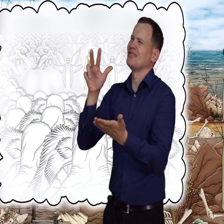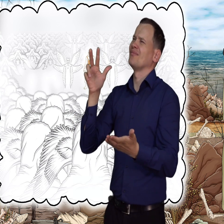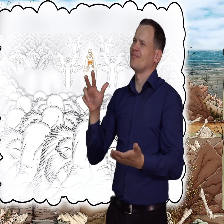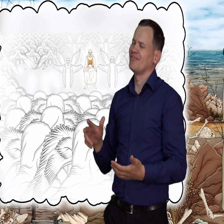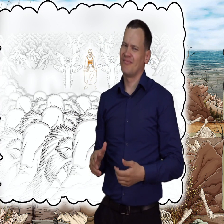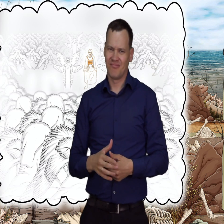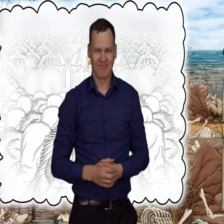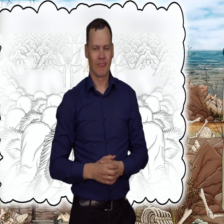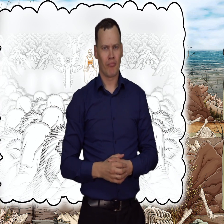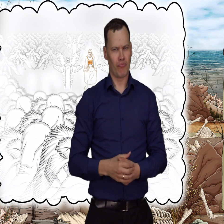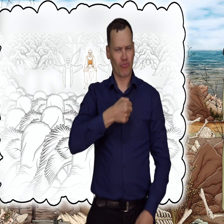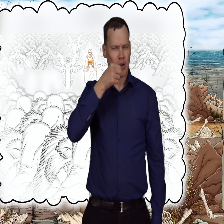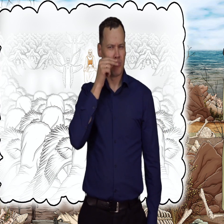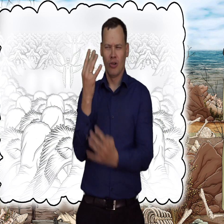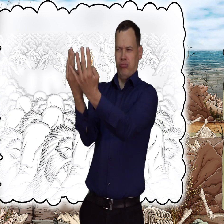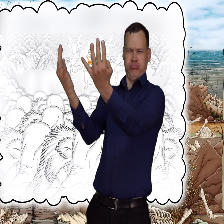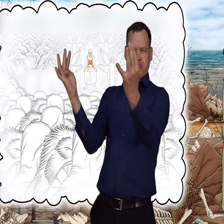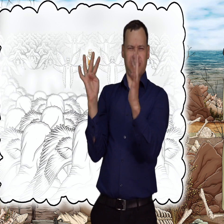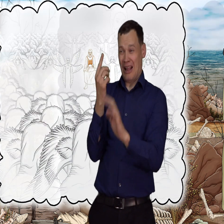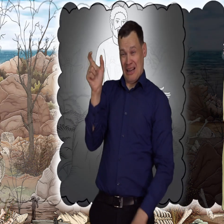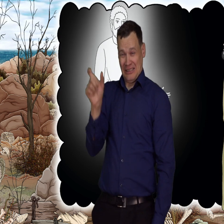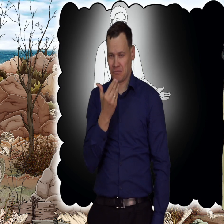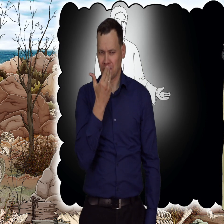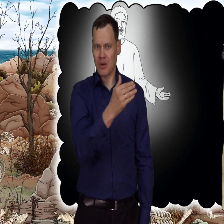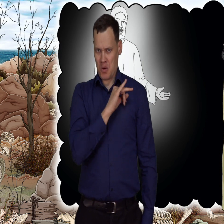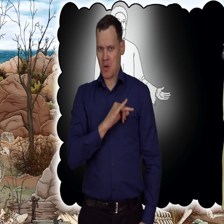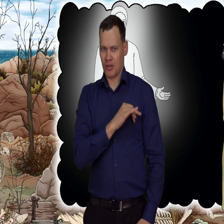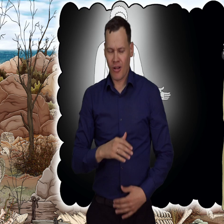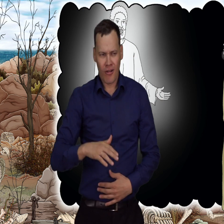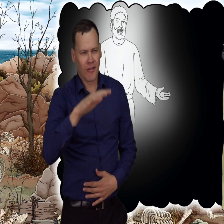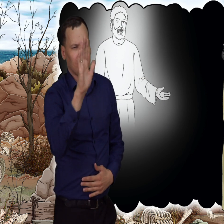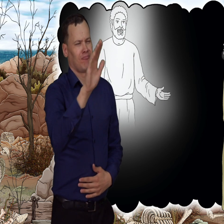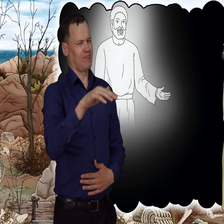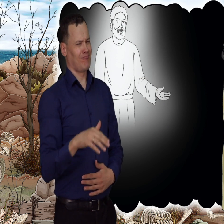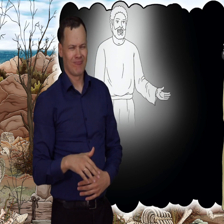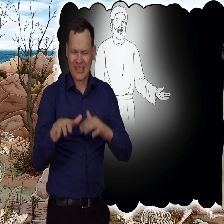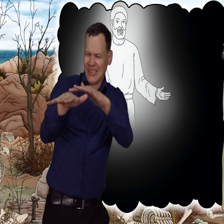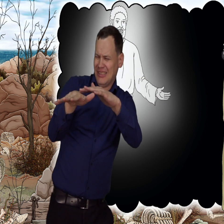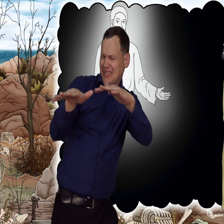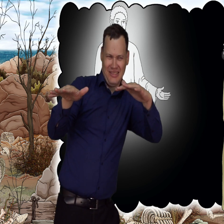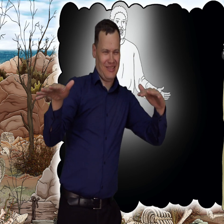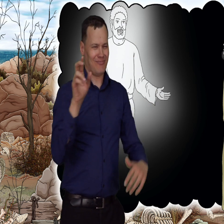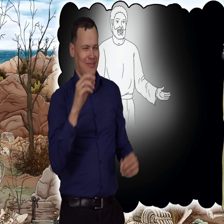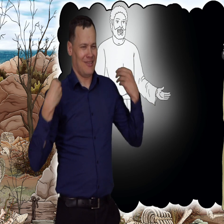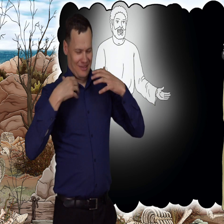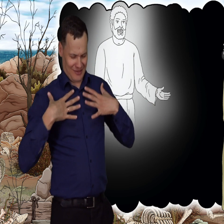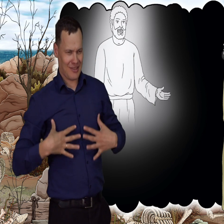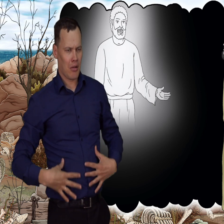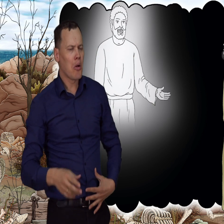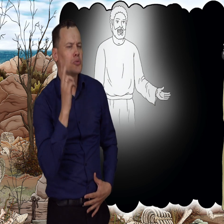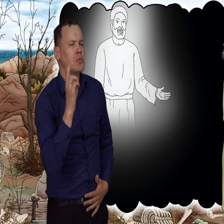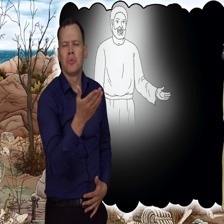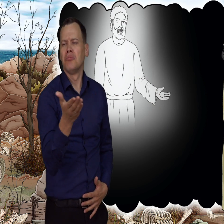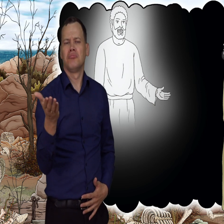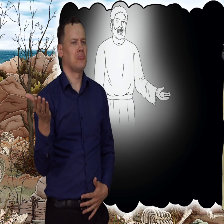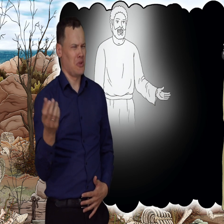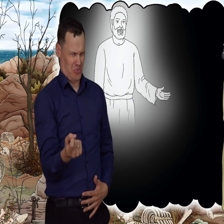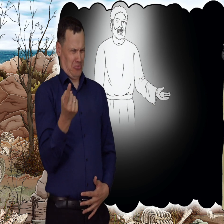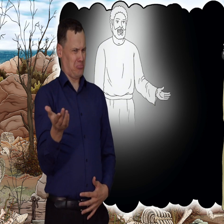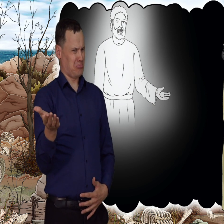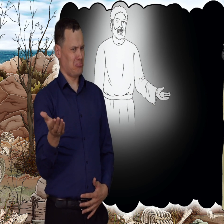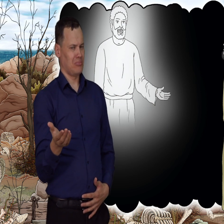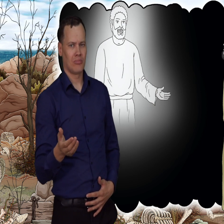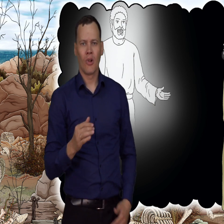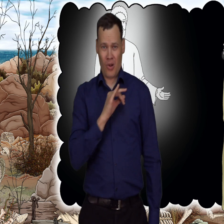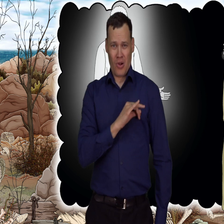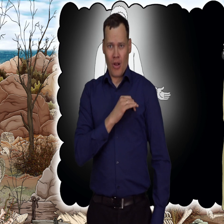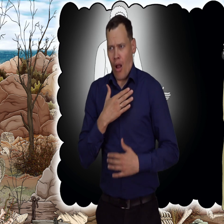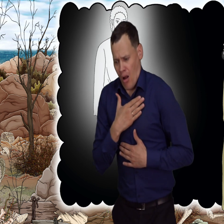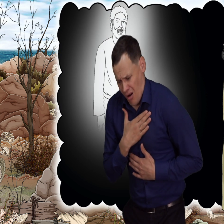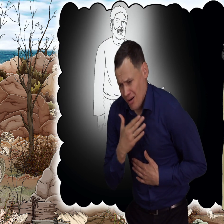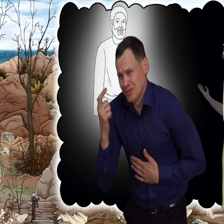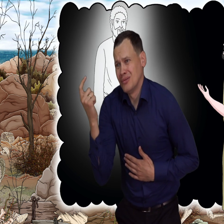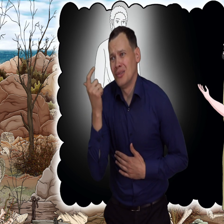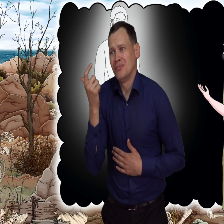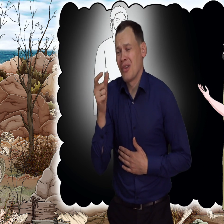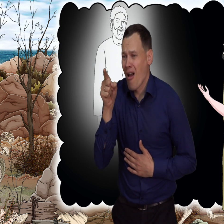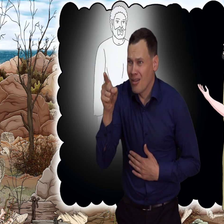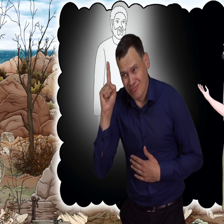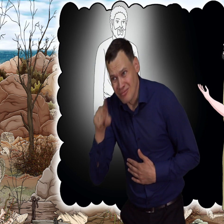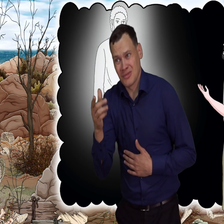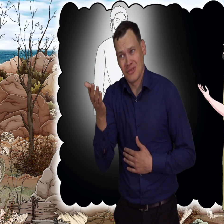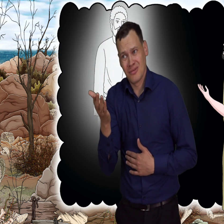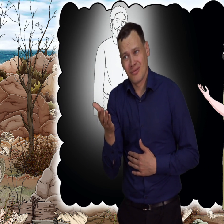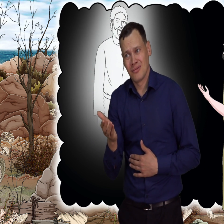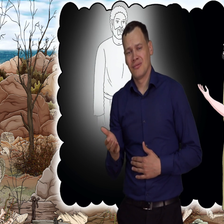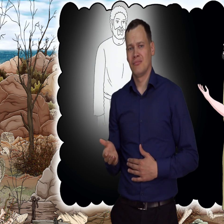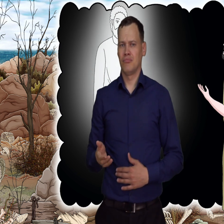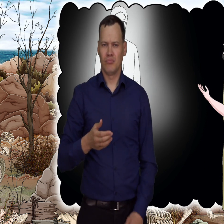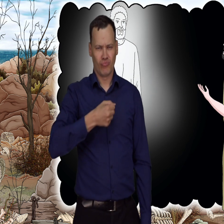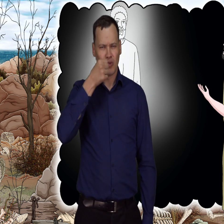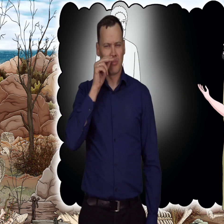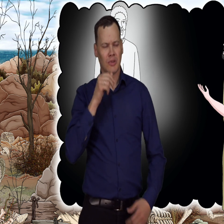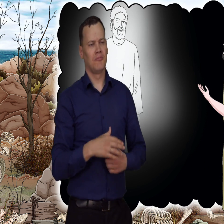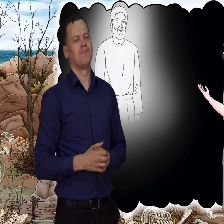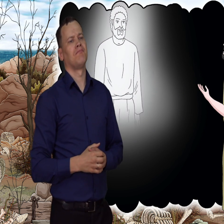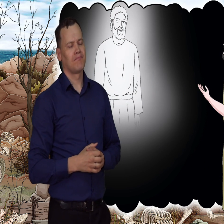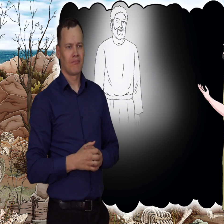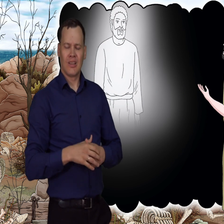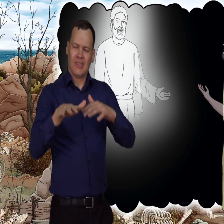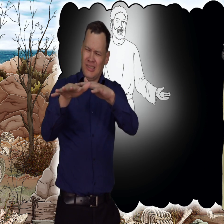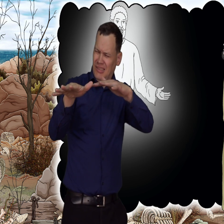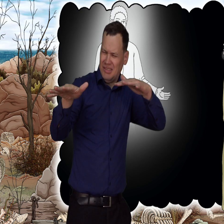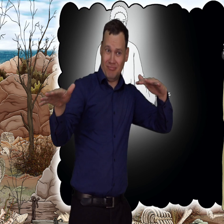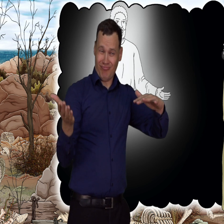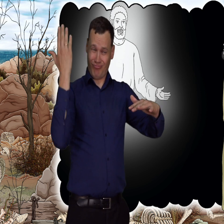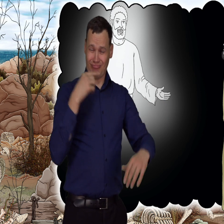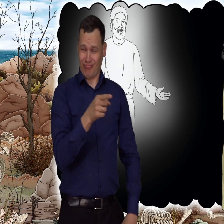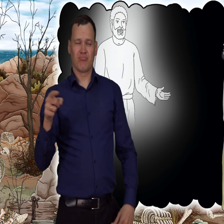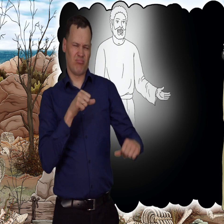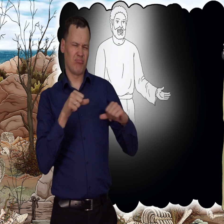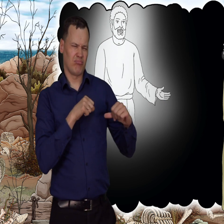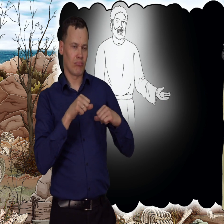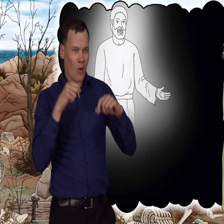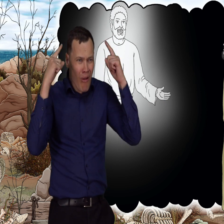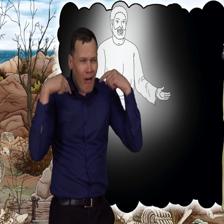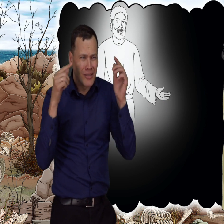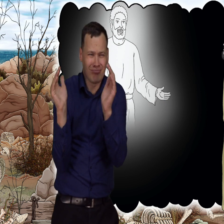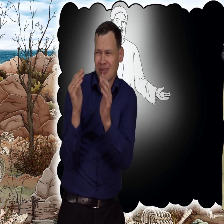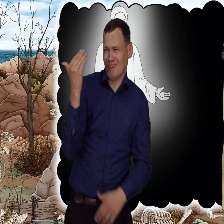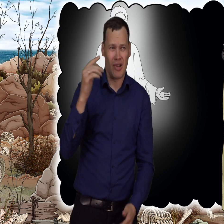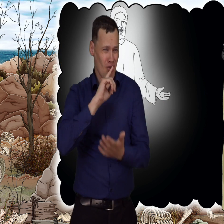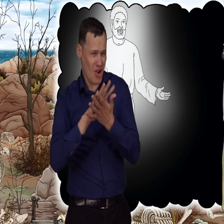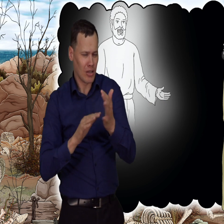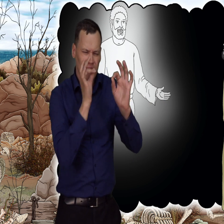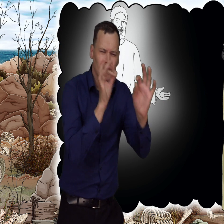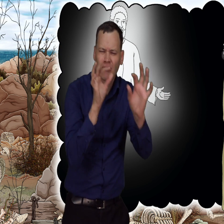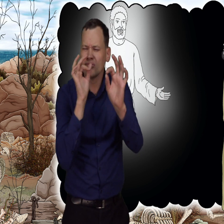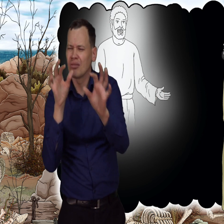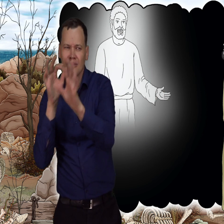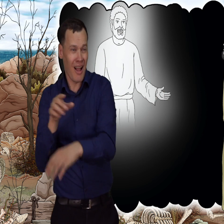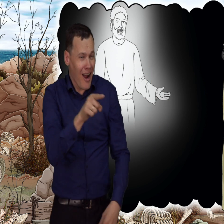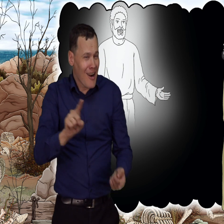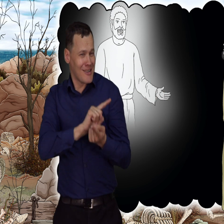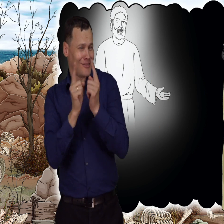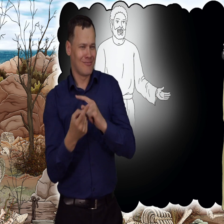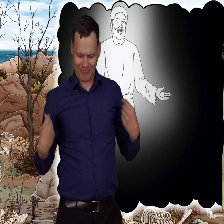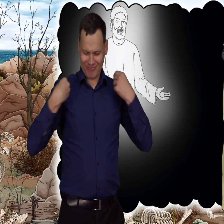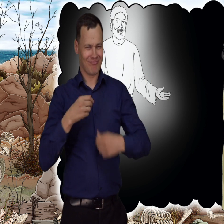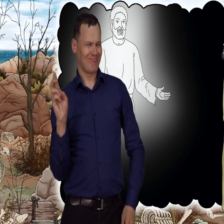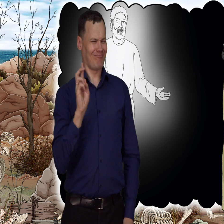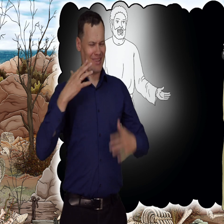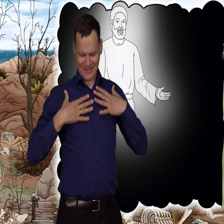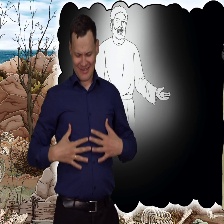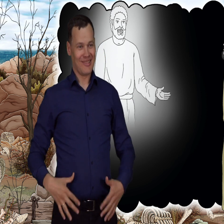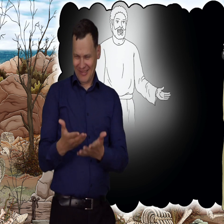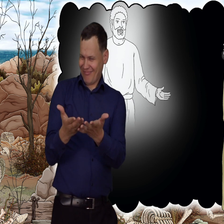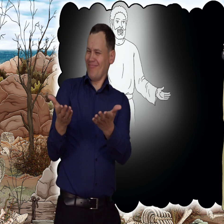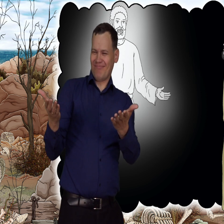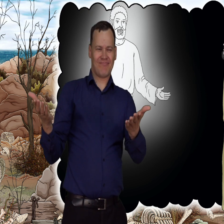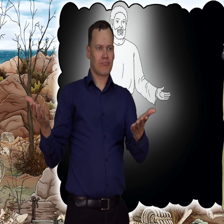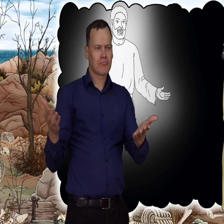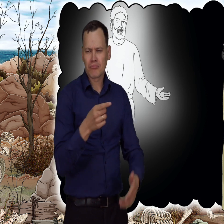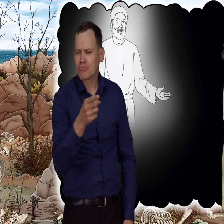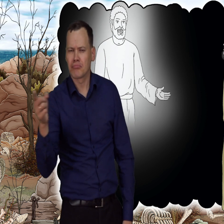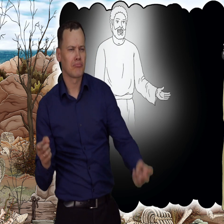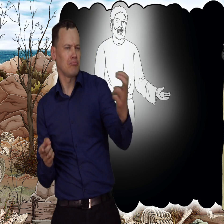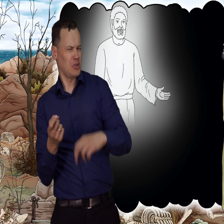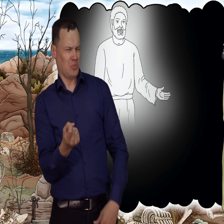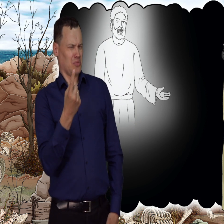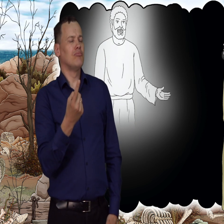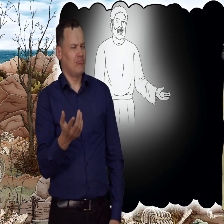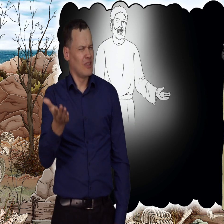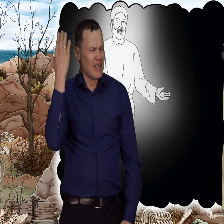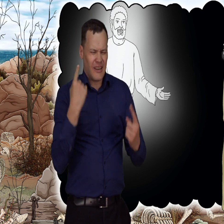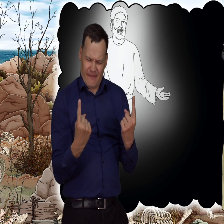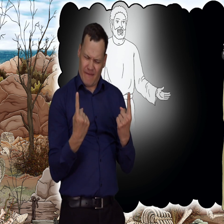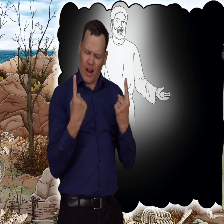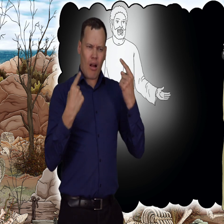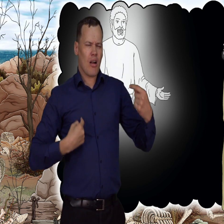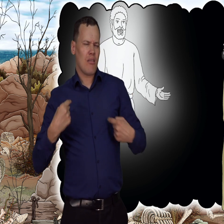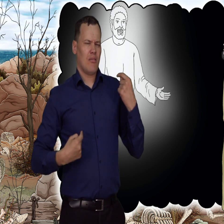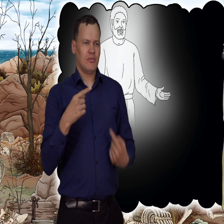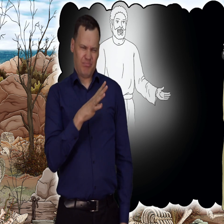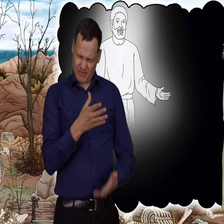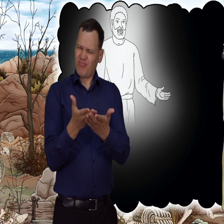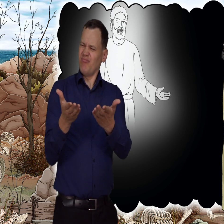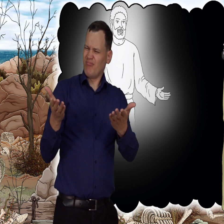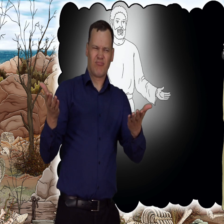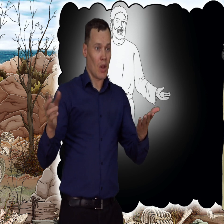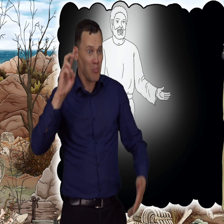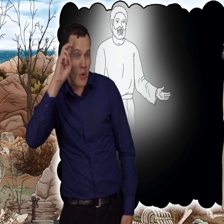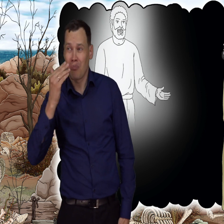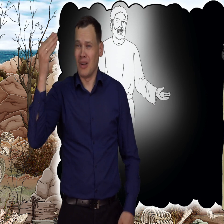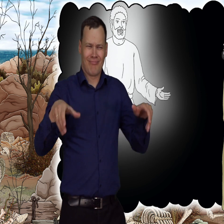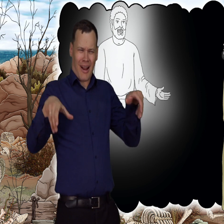Then one of the elders addressed me: “These in white robes,” he asked, “who are they, and where have they come from?” “Sir,” I answered, “you know.” So he replied, “These are the ones who have come out of the great tribulation;